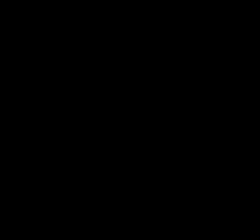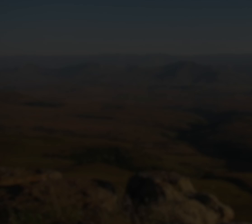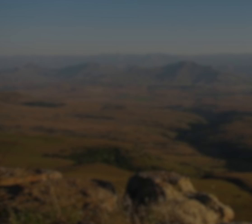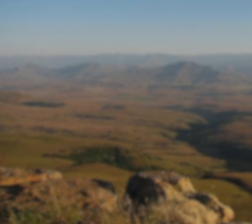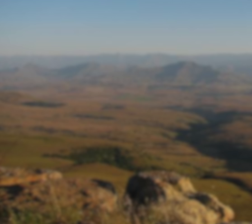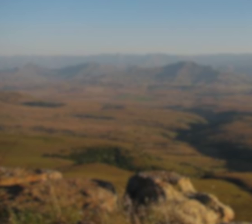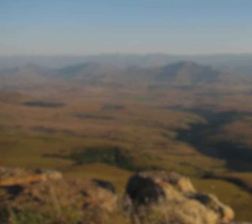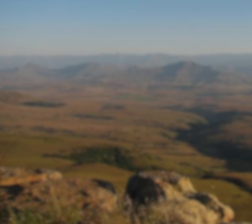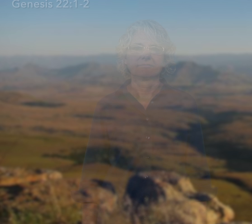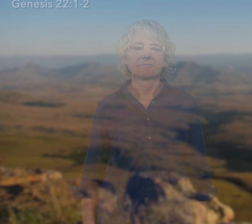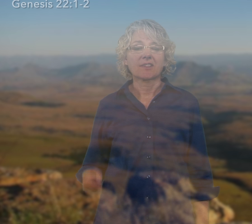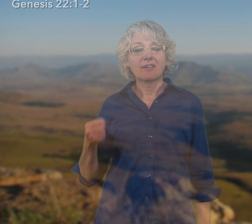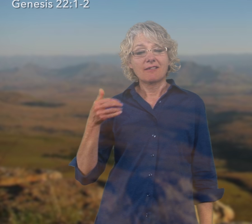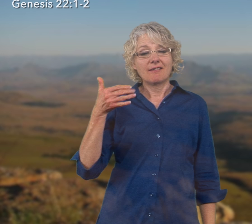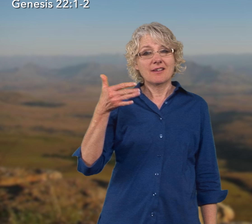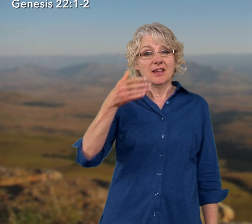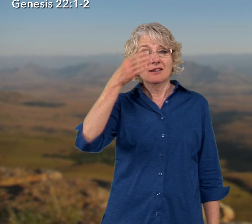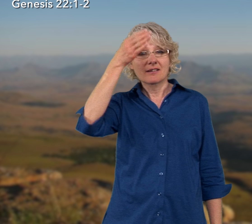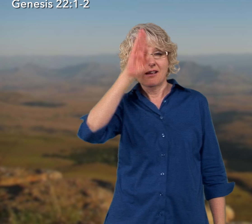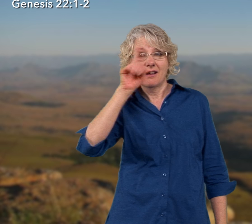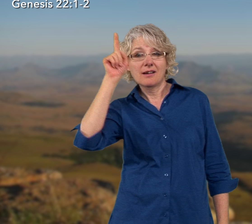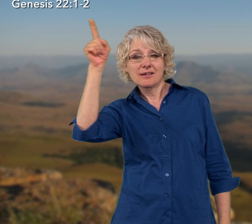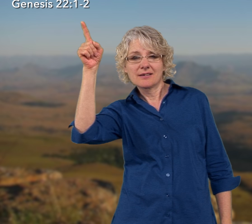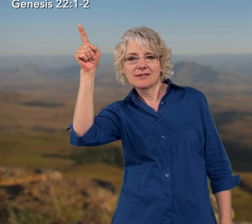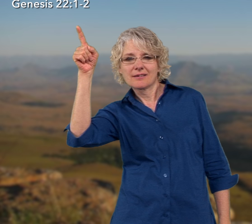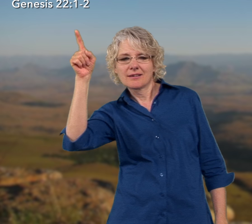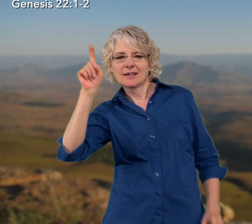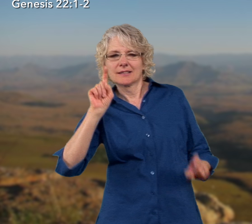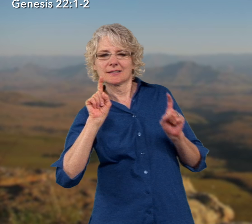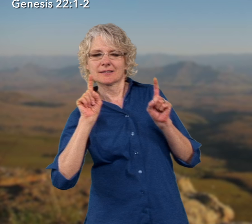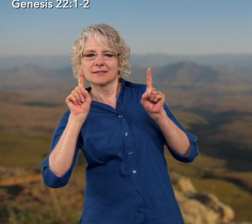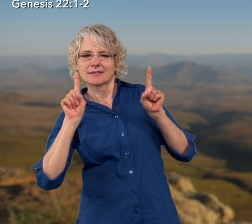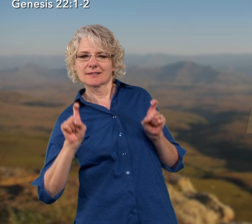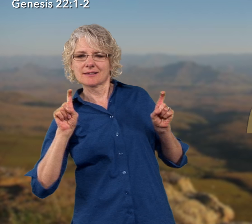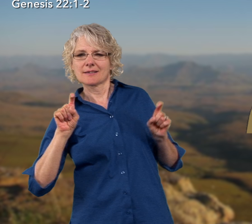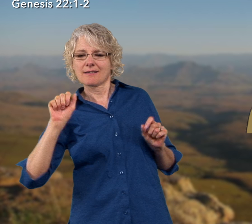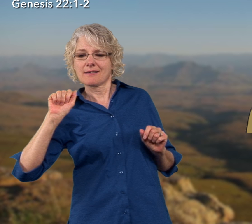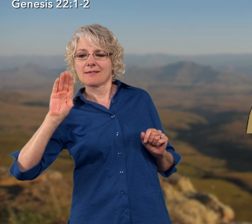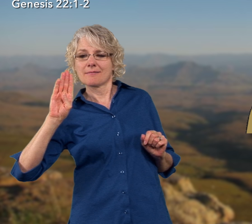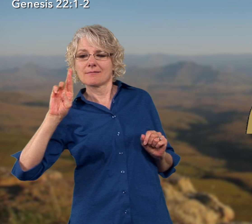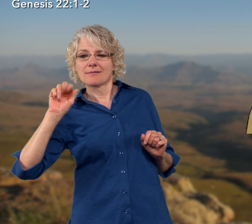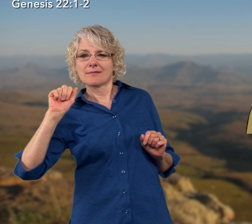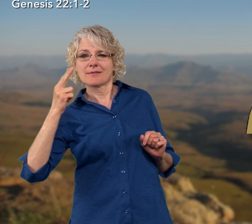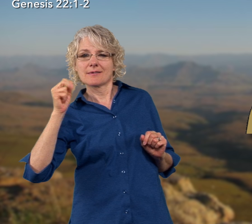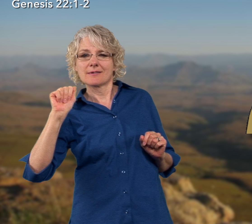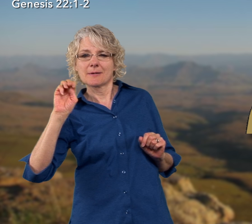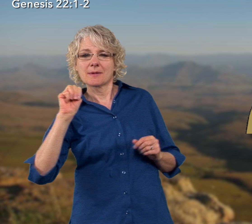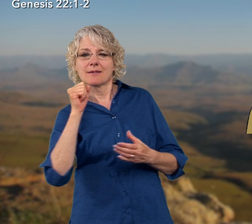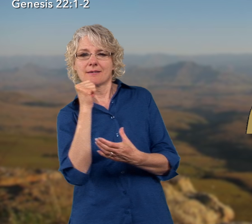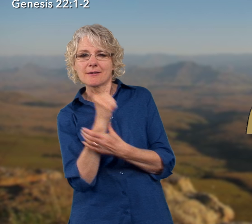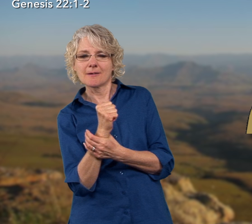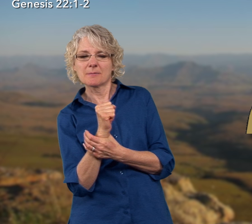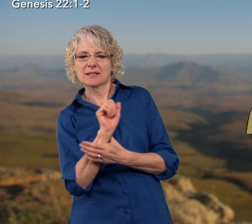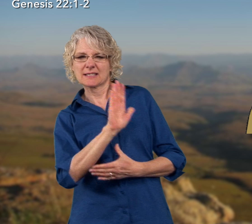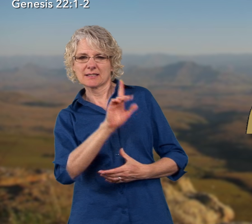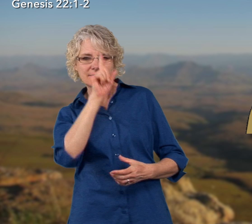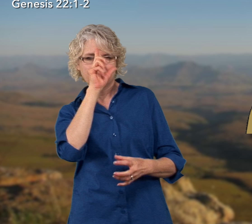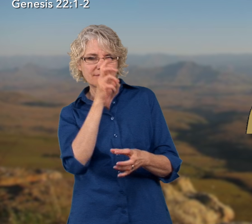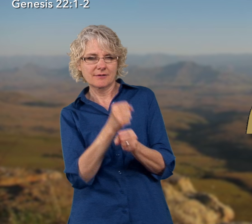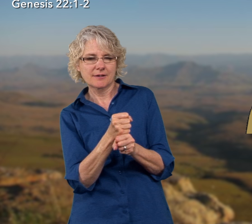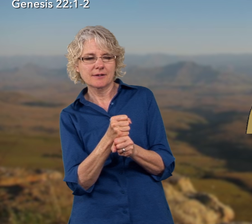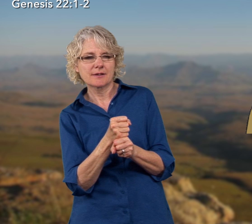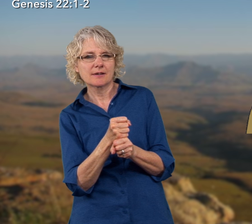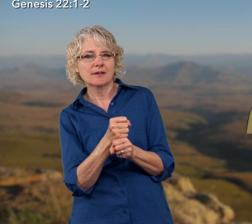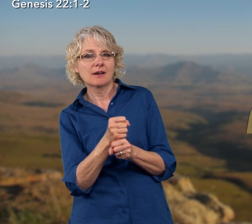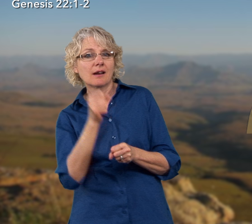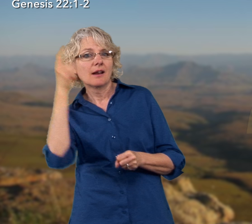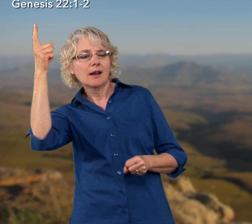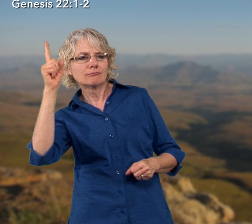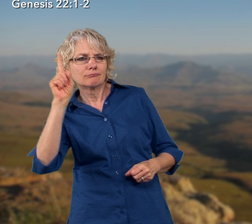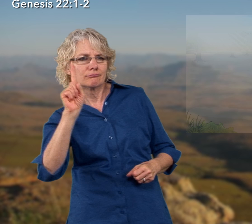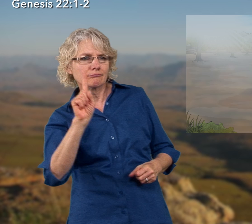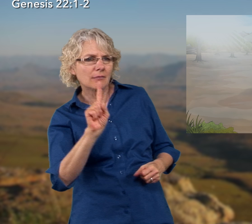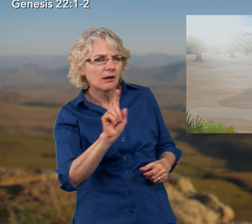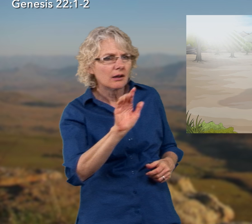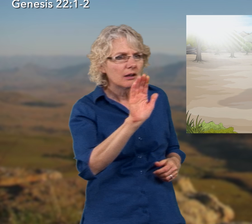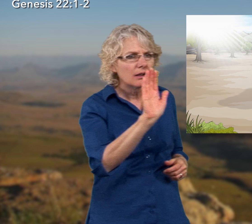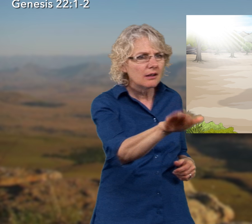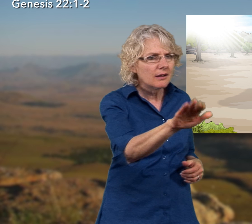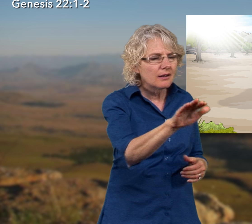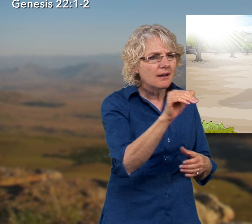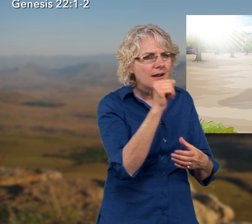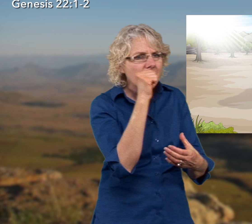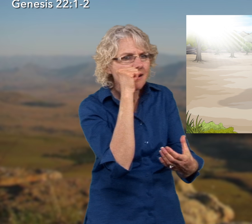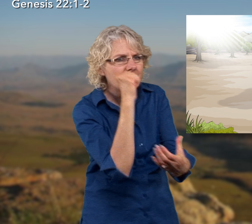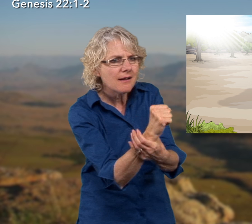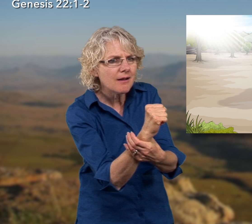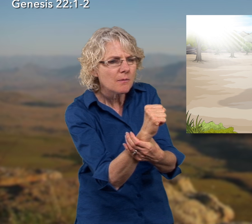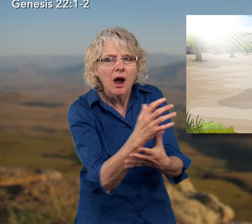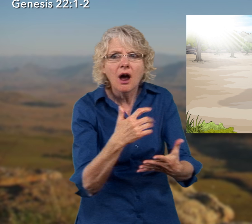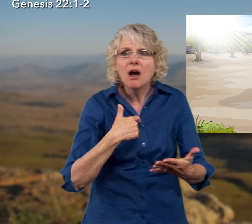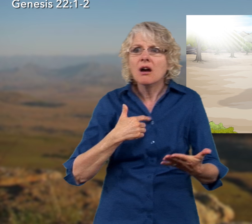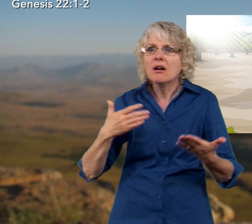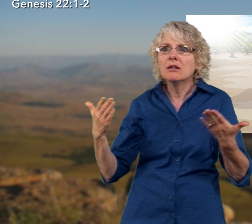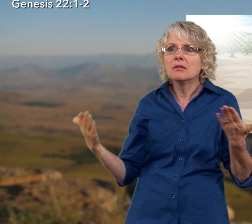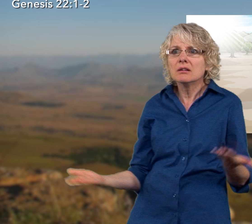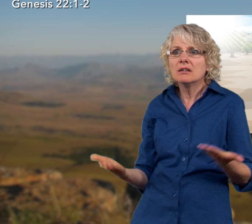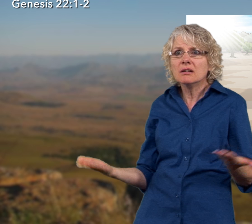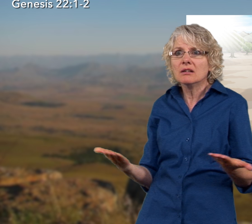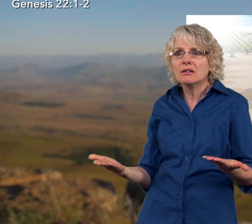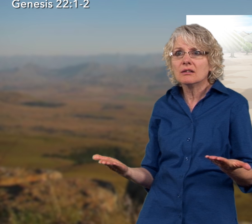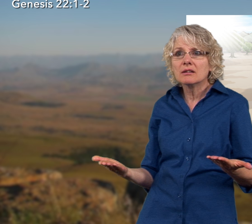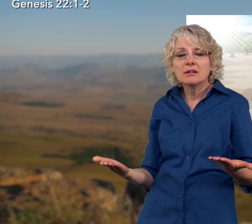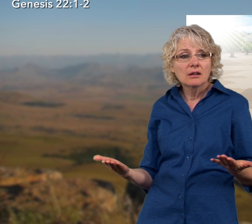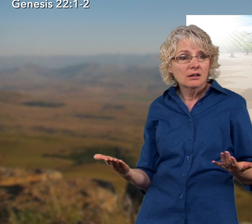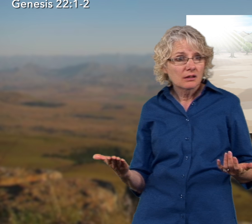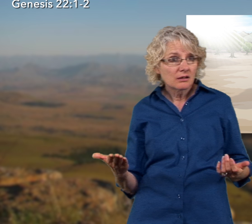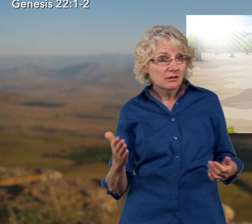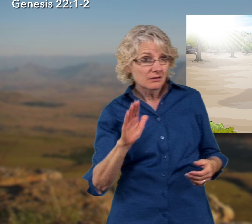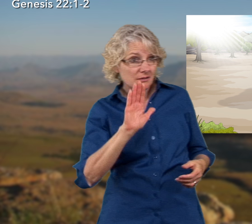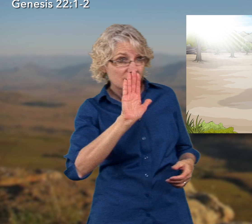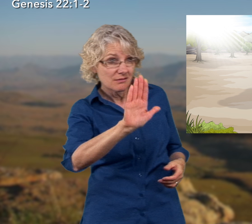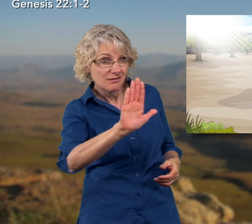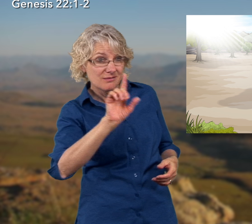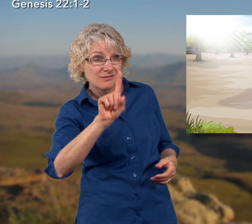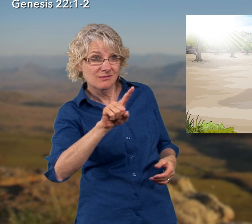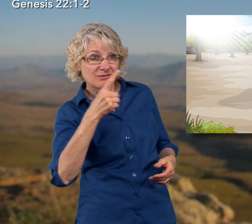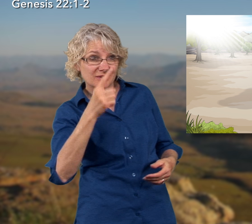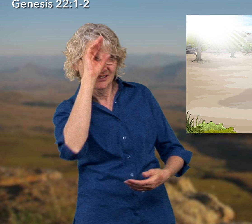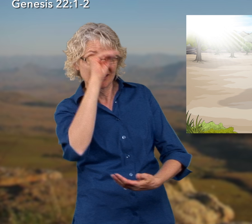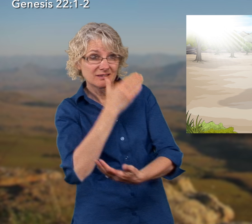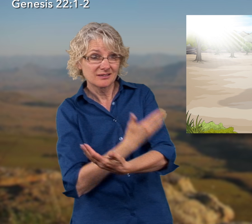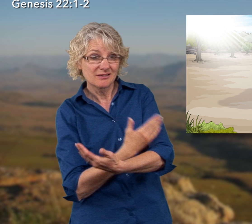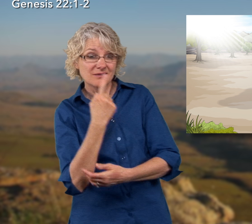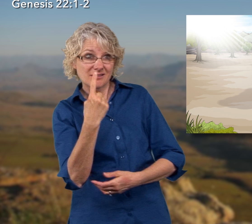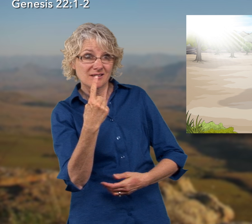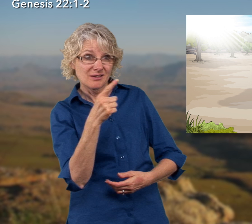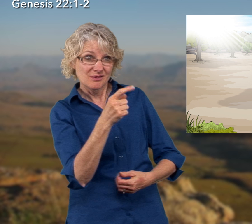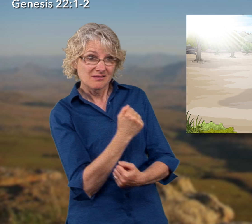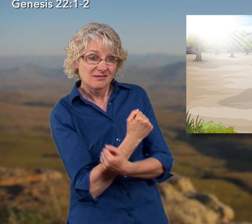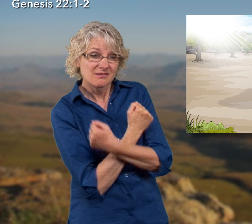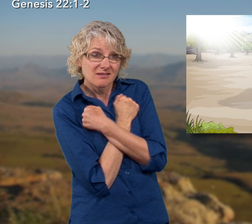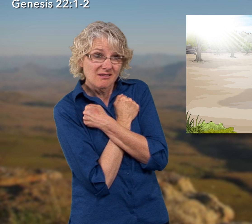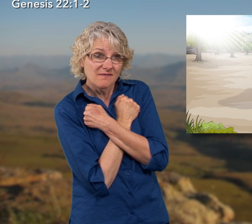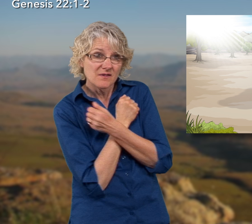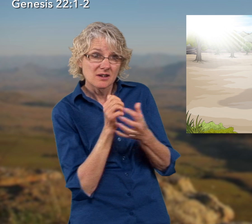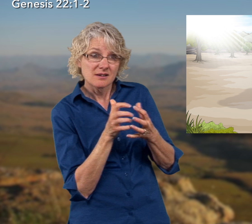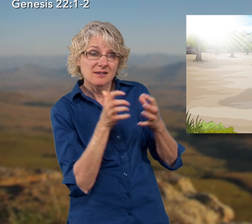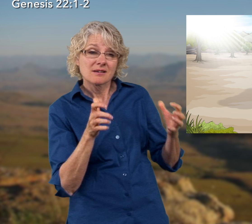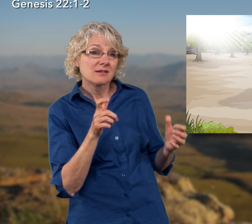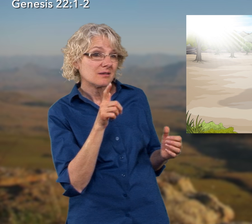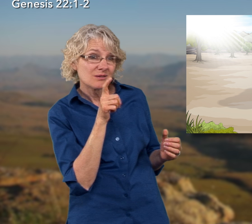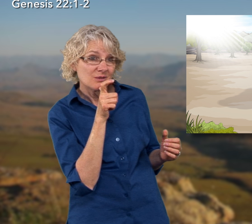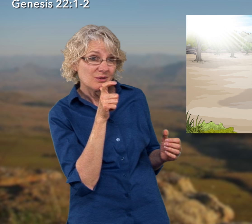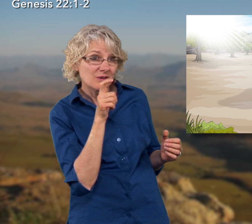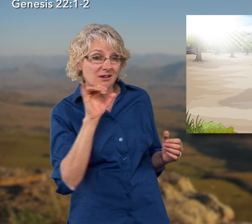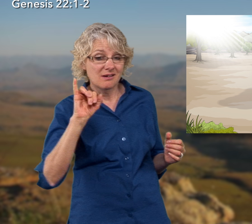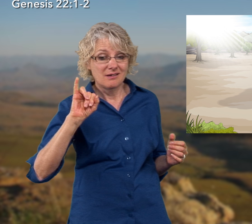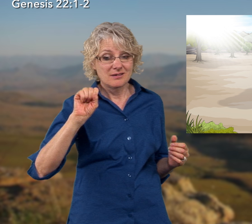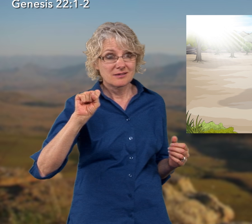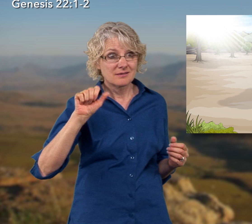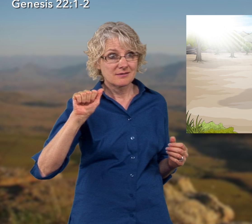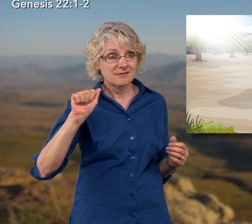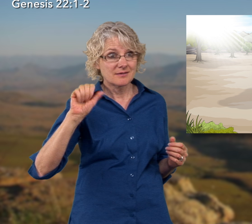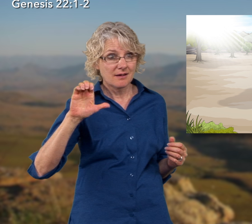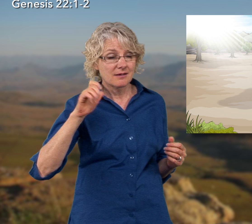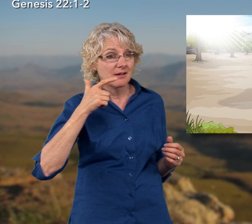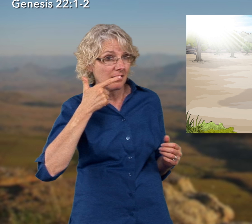Some time later God tested Abraham and said to him, “Abraham!” “Here I am,” he answered.